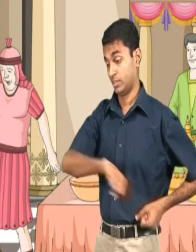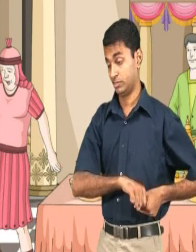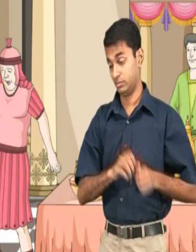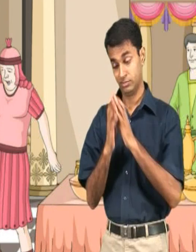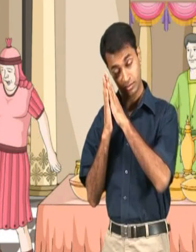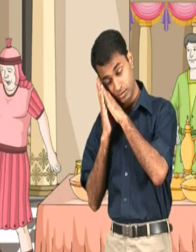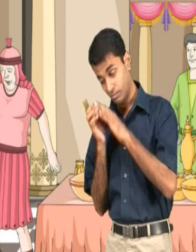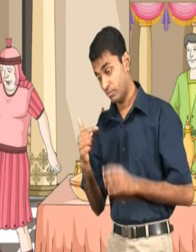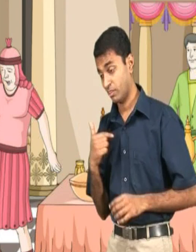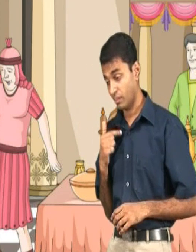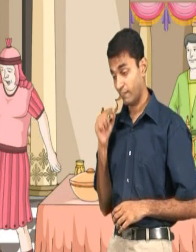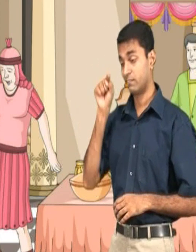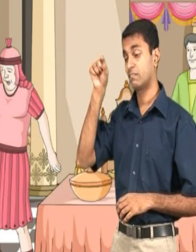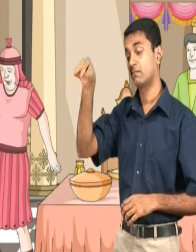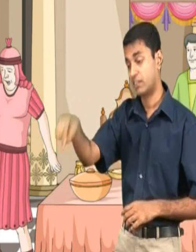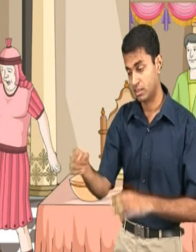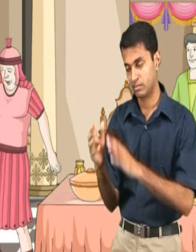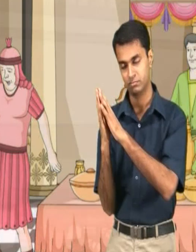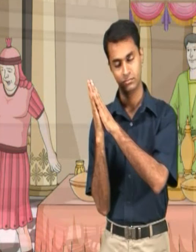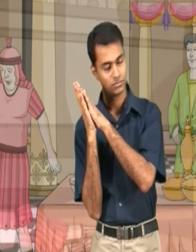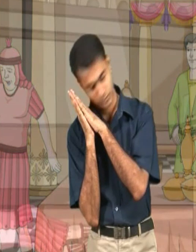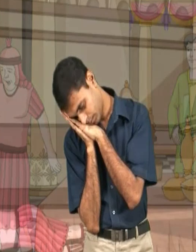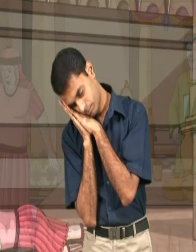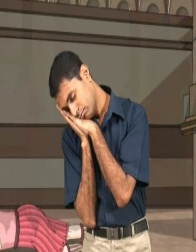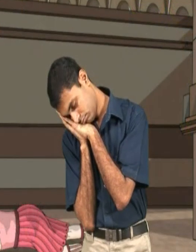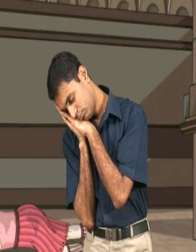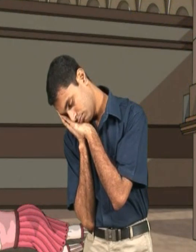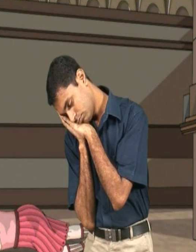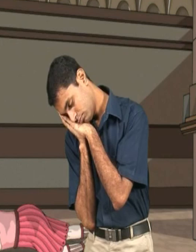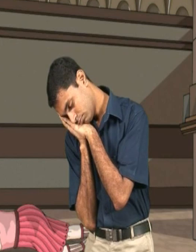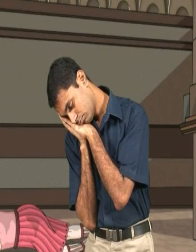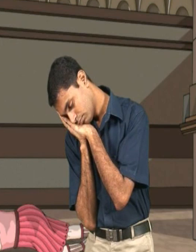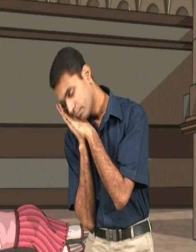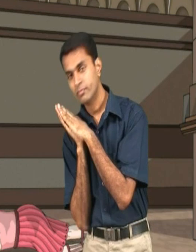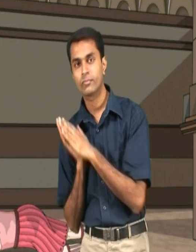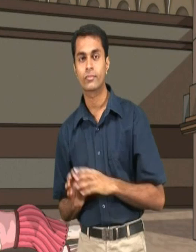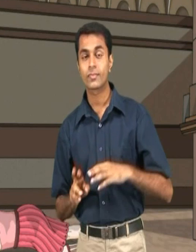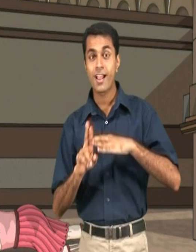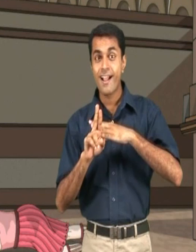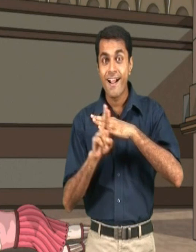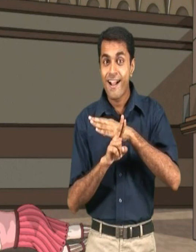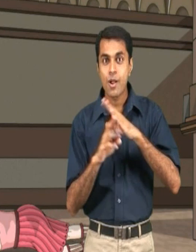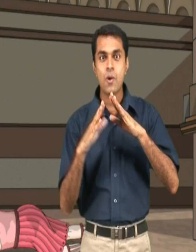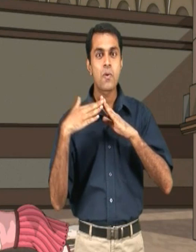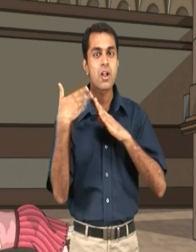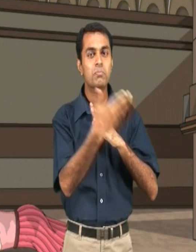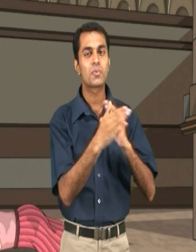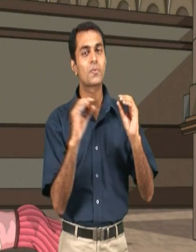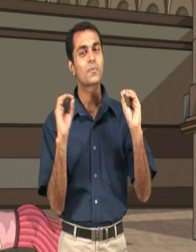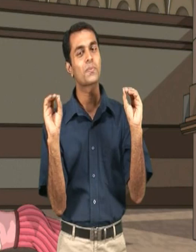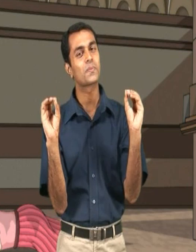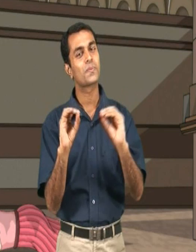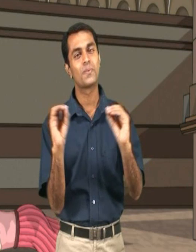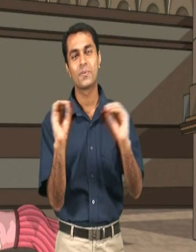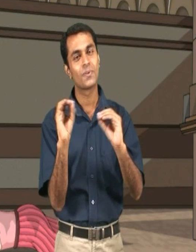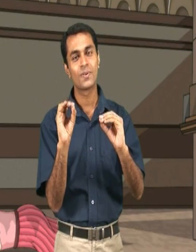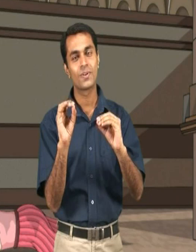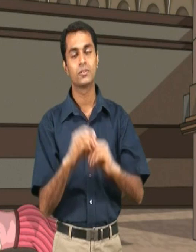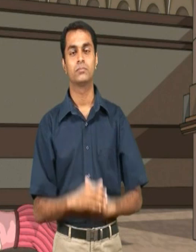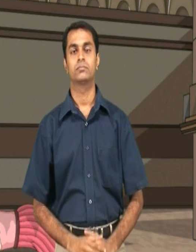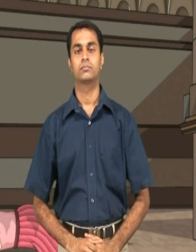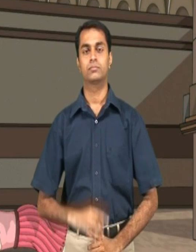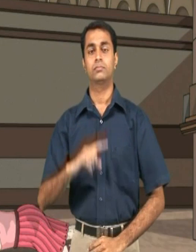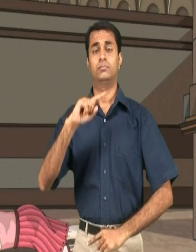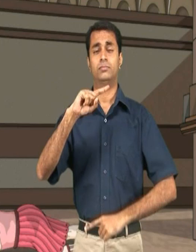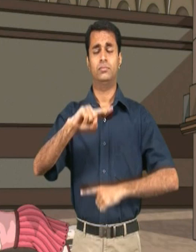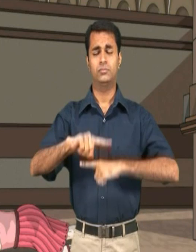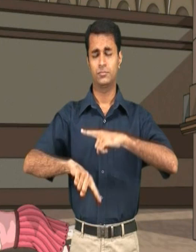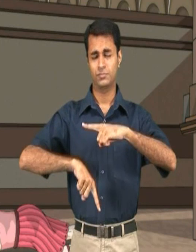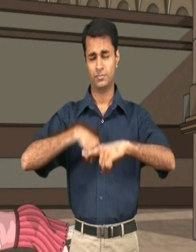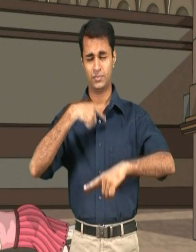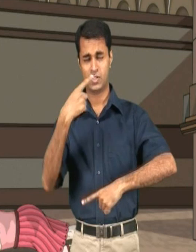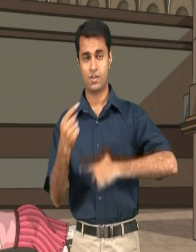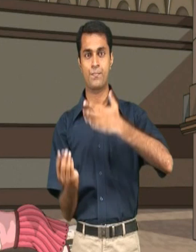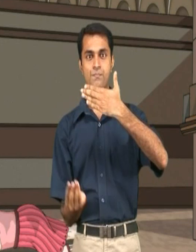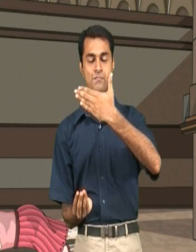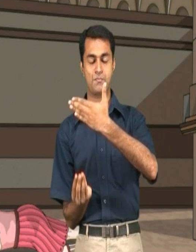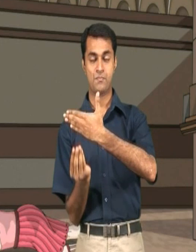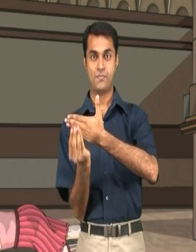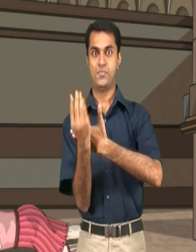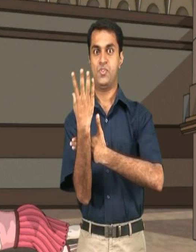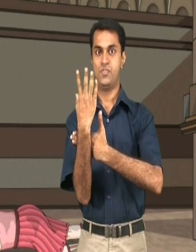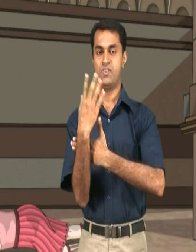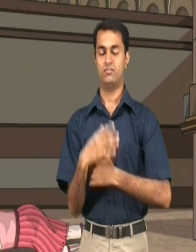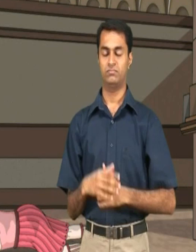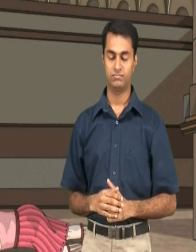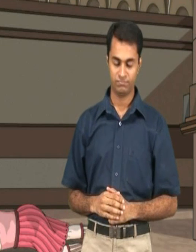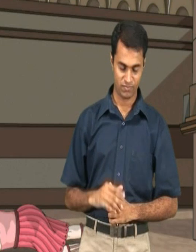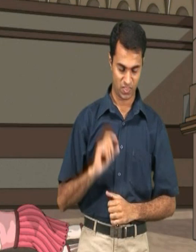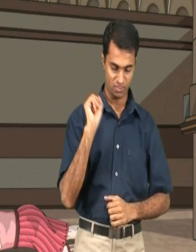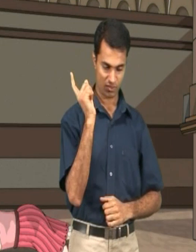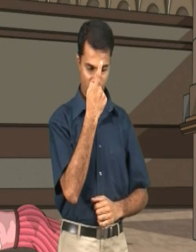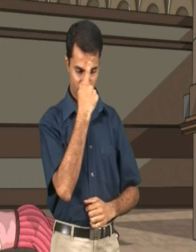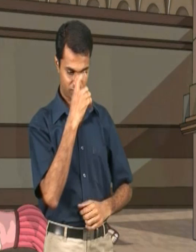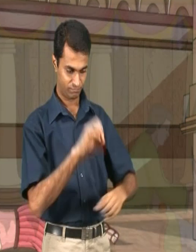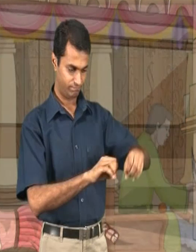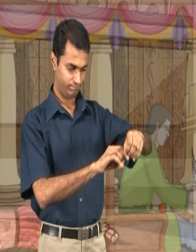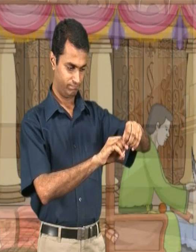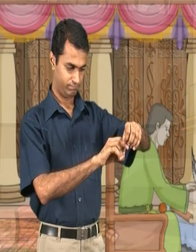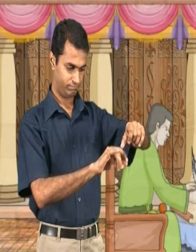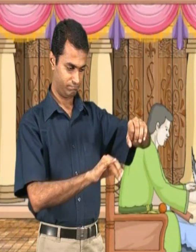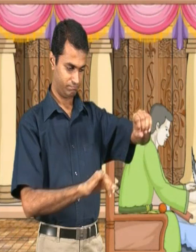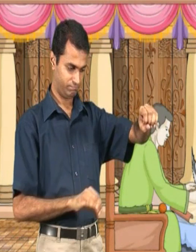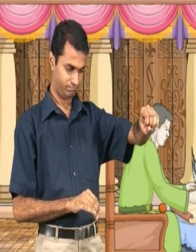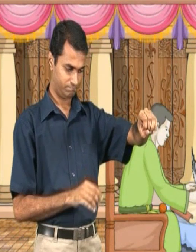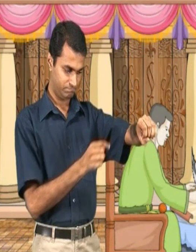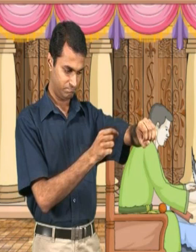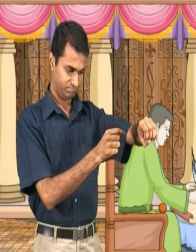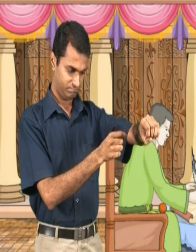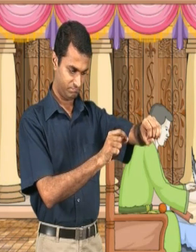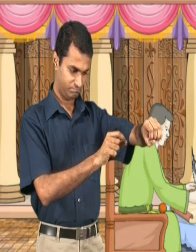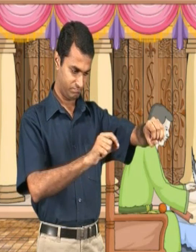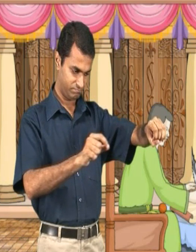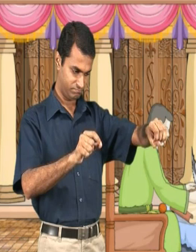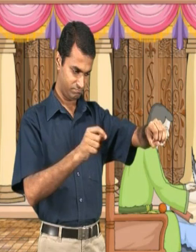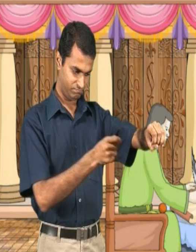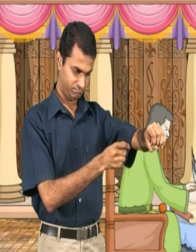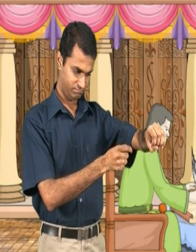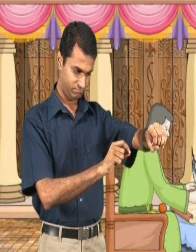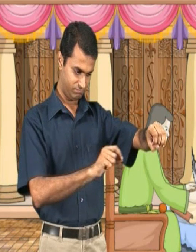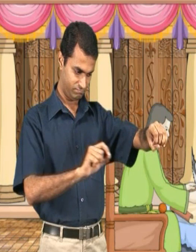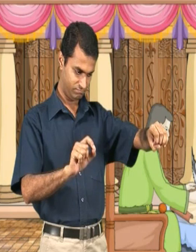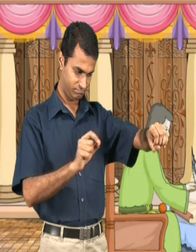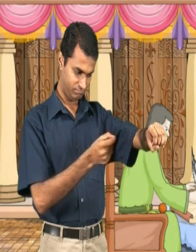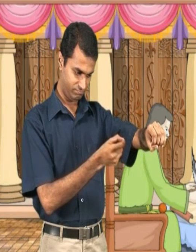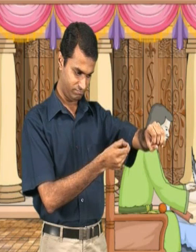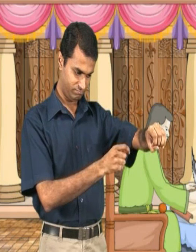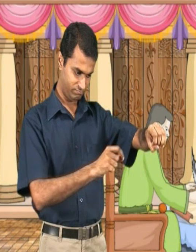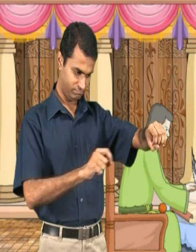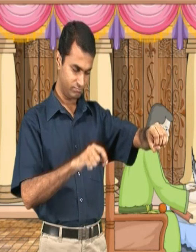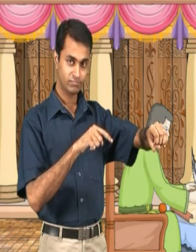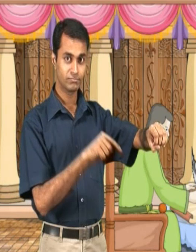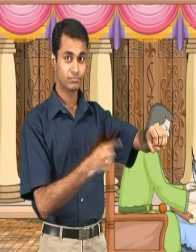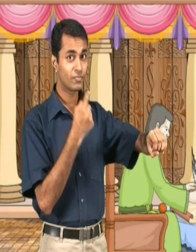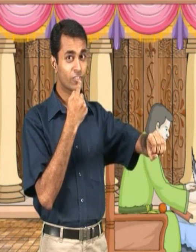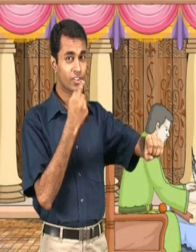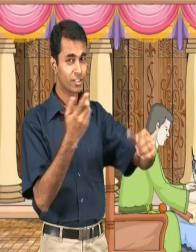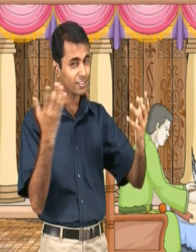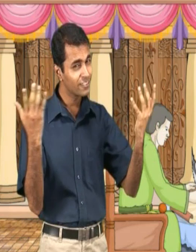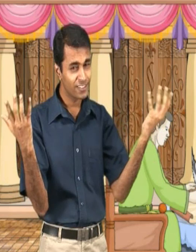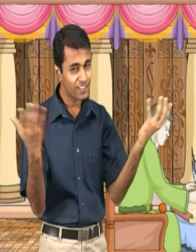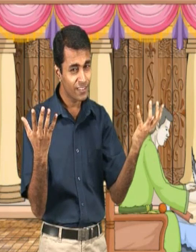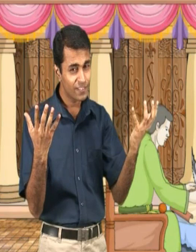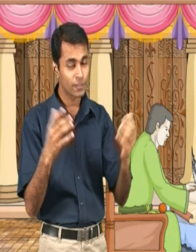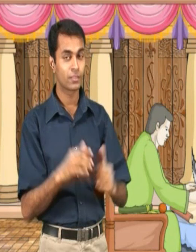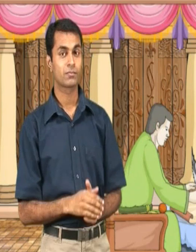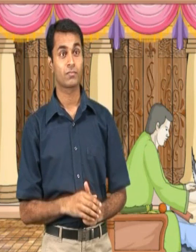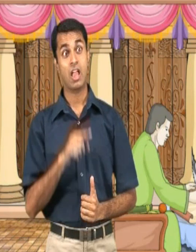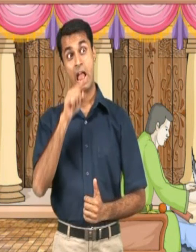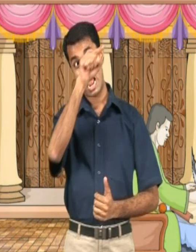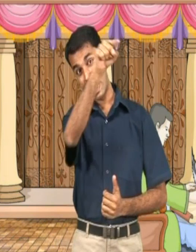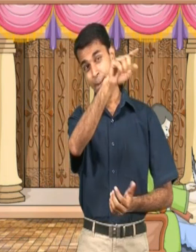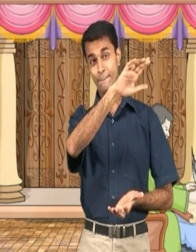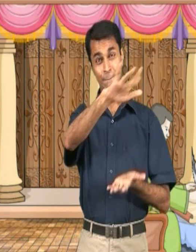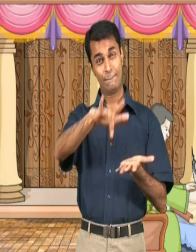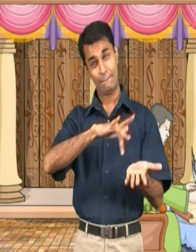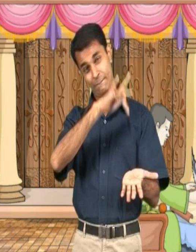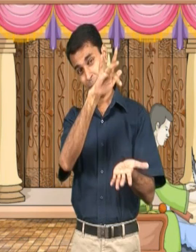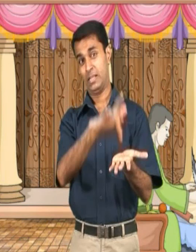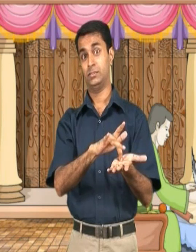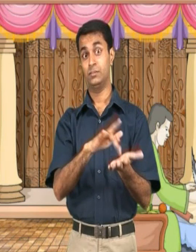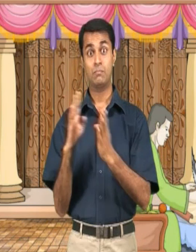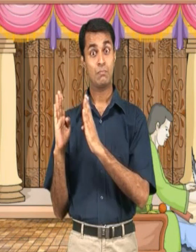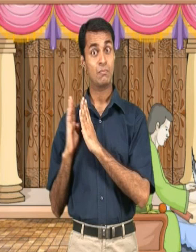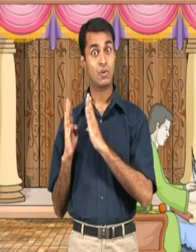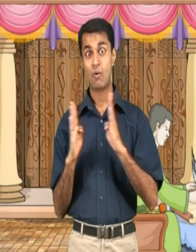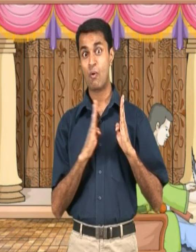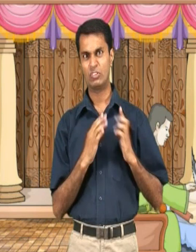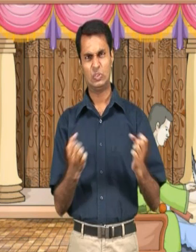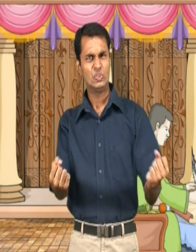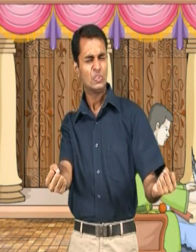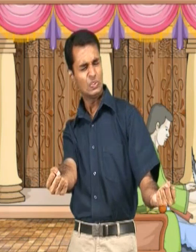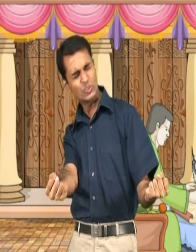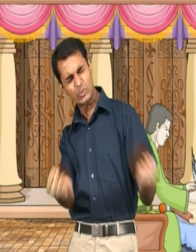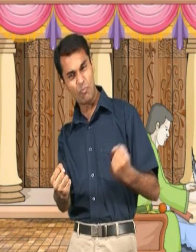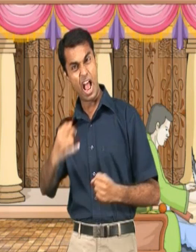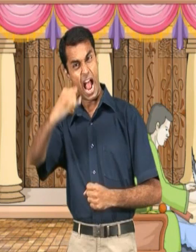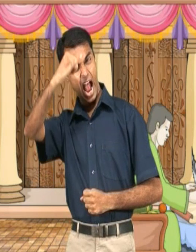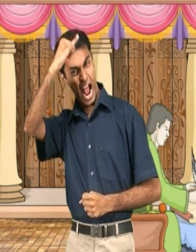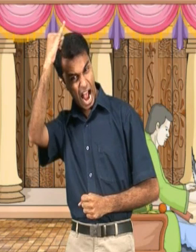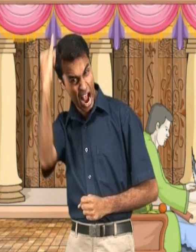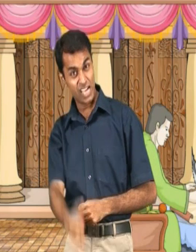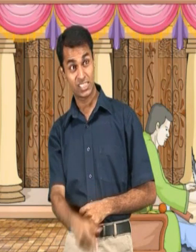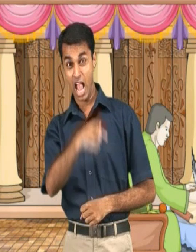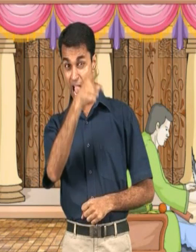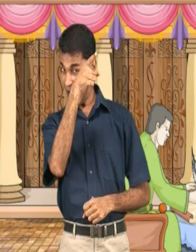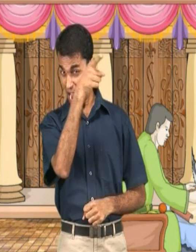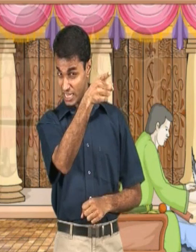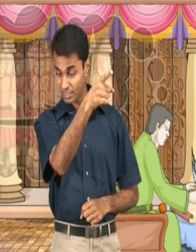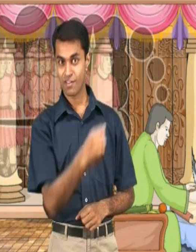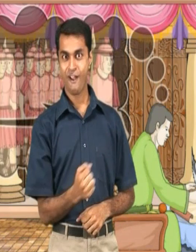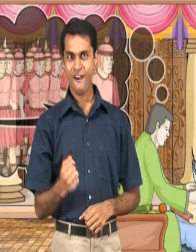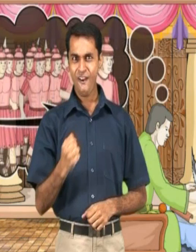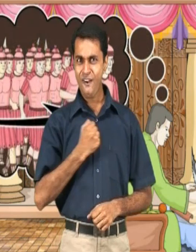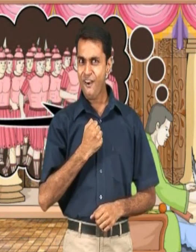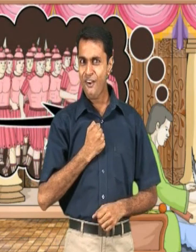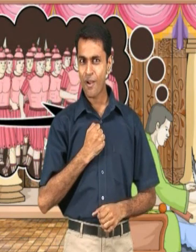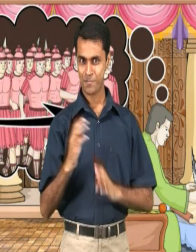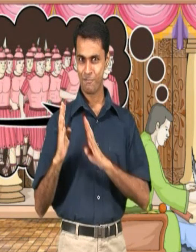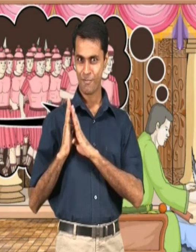And in the evening Uriah went out to lie down on his cot with his master’s servants, but he did not go home. The next morning David wrote a letter to Joab and sent it with Uriah.